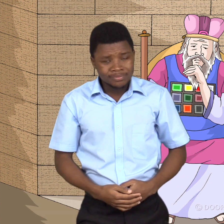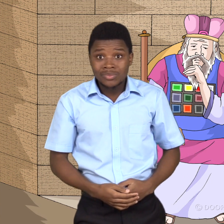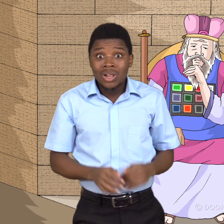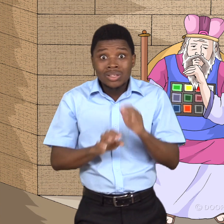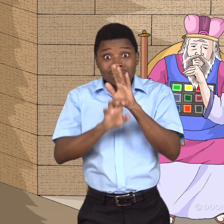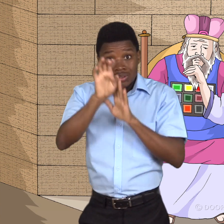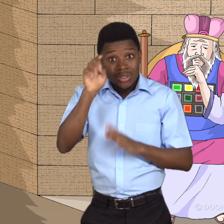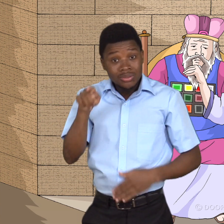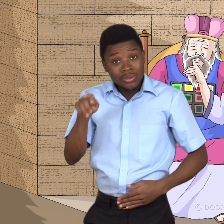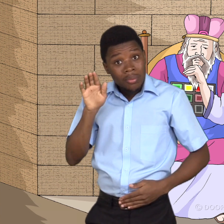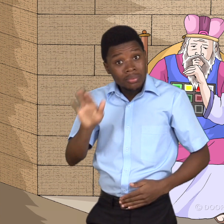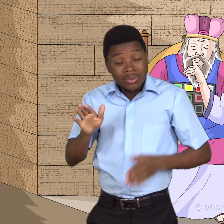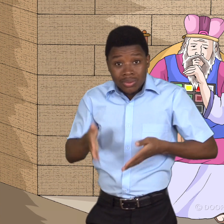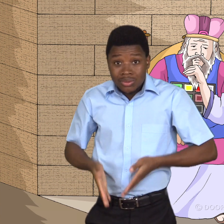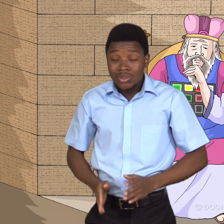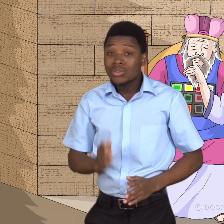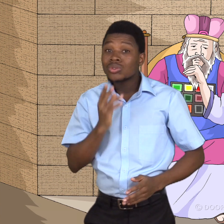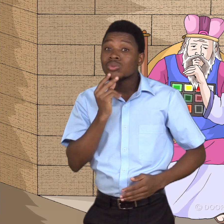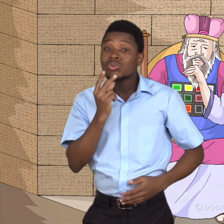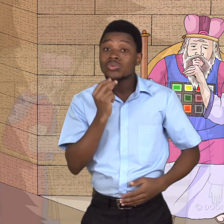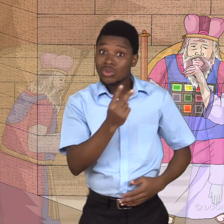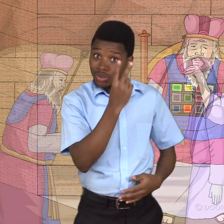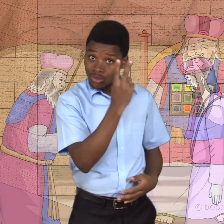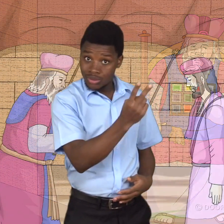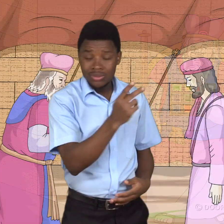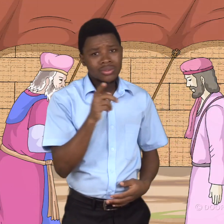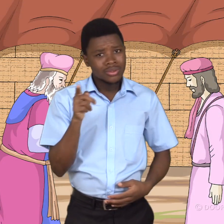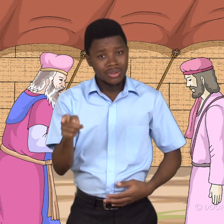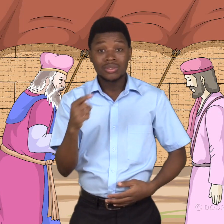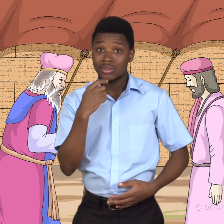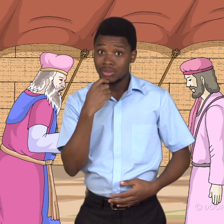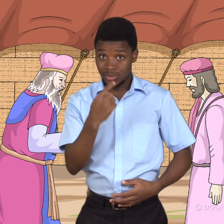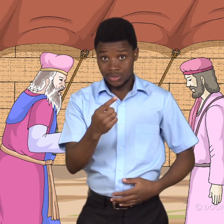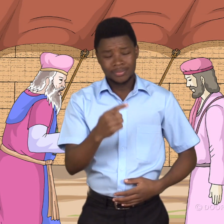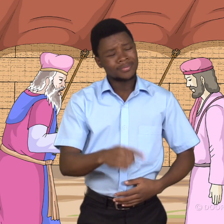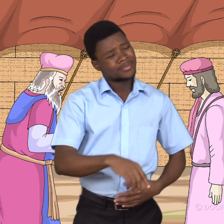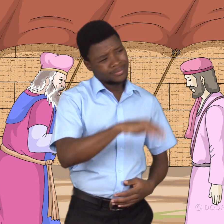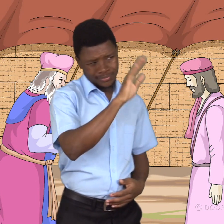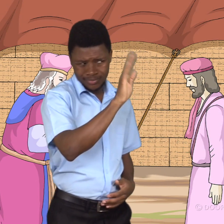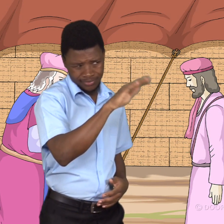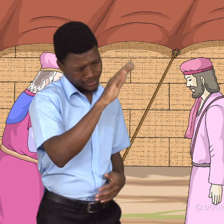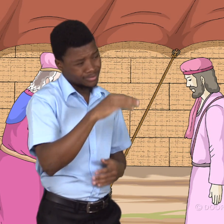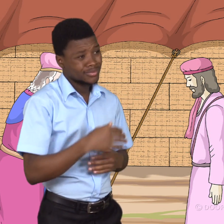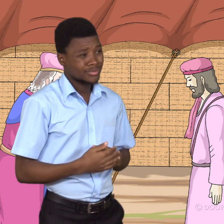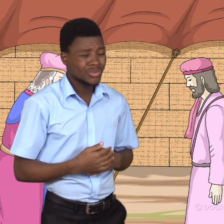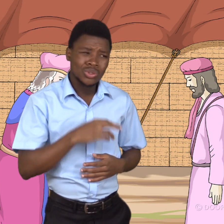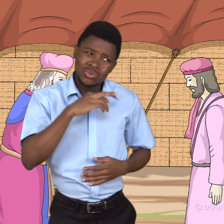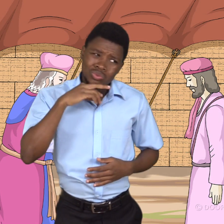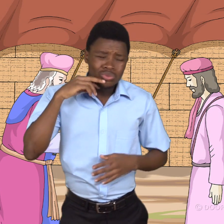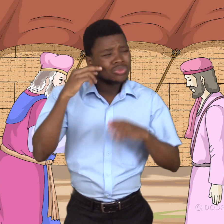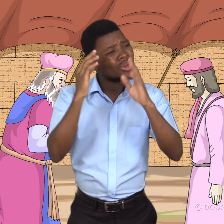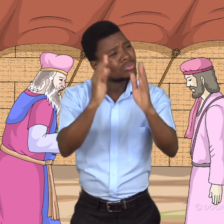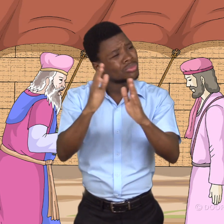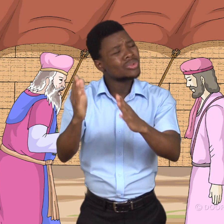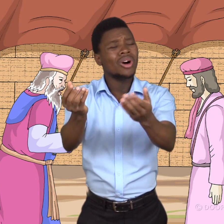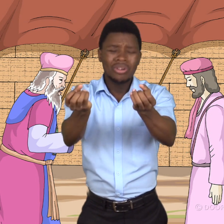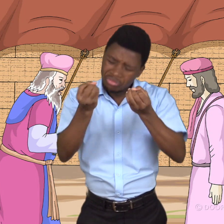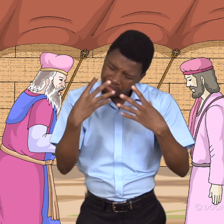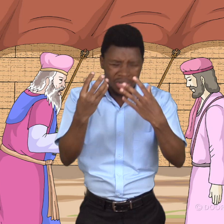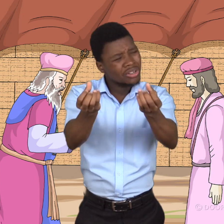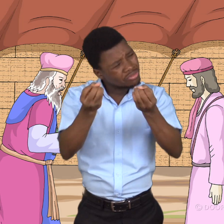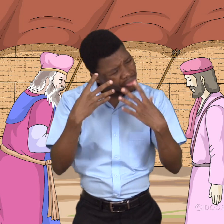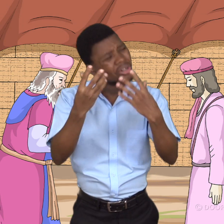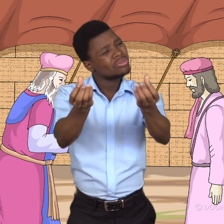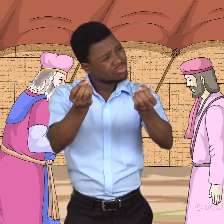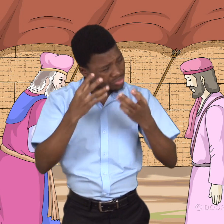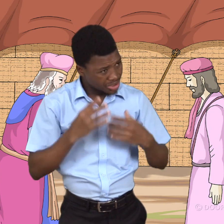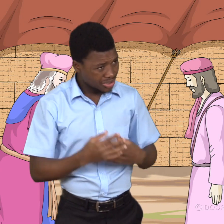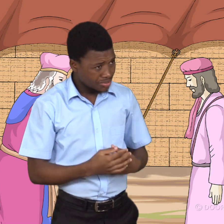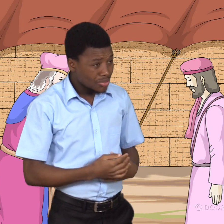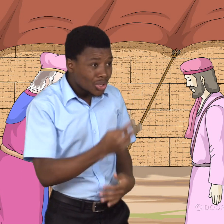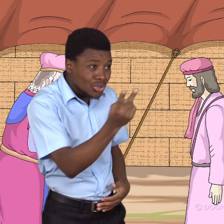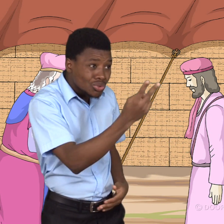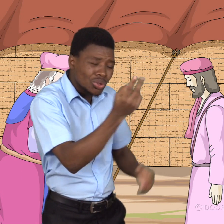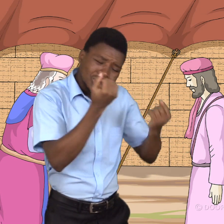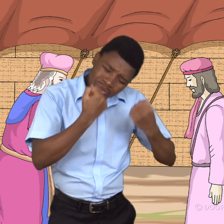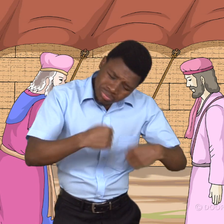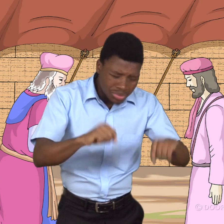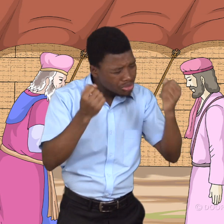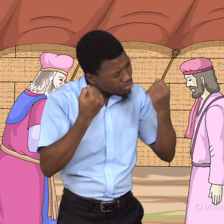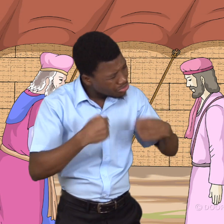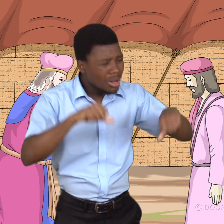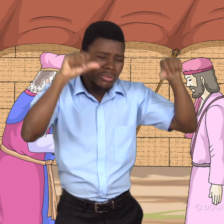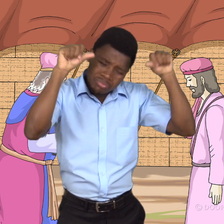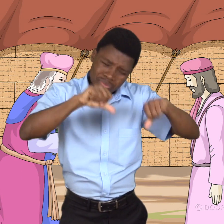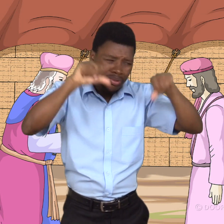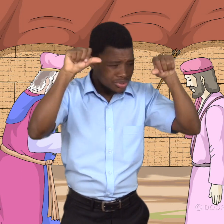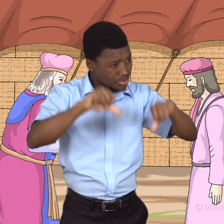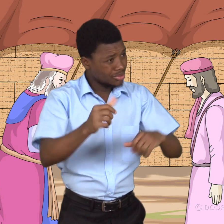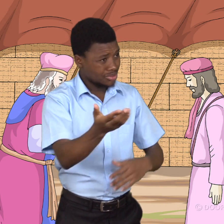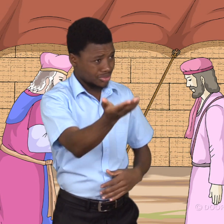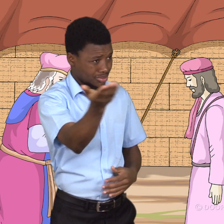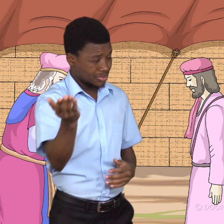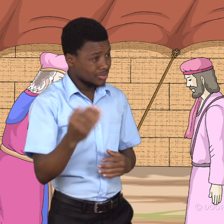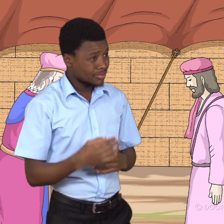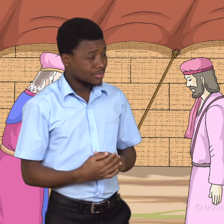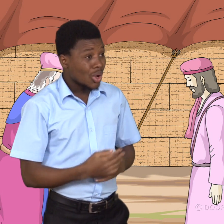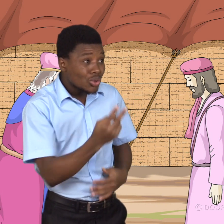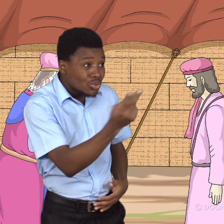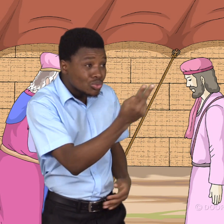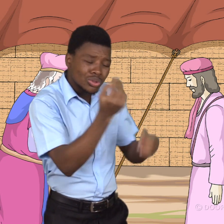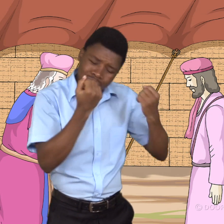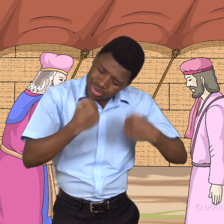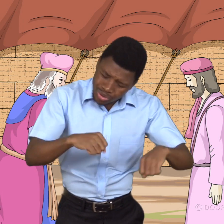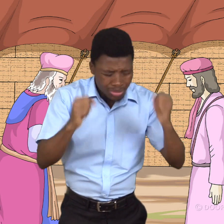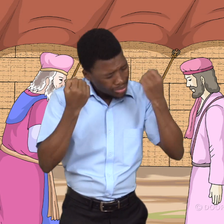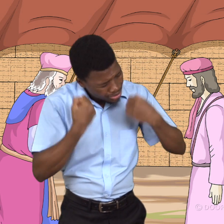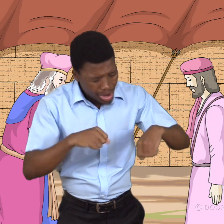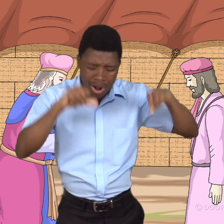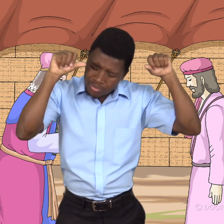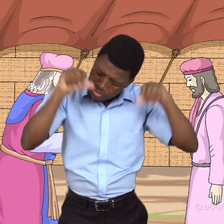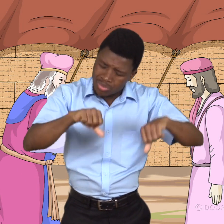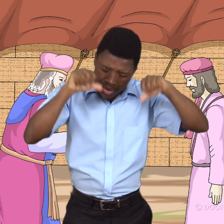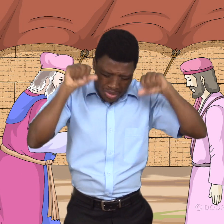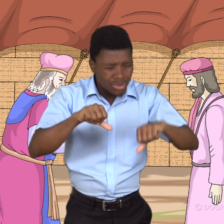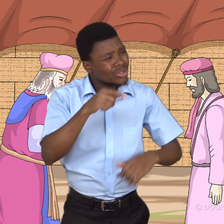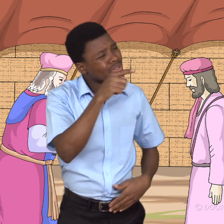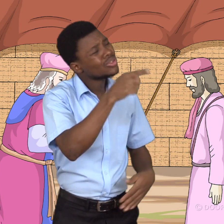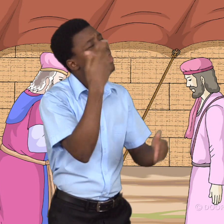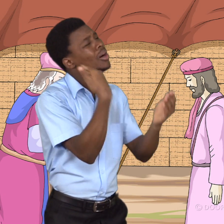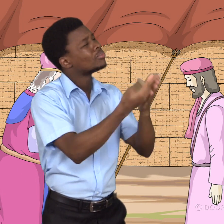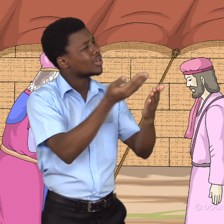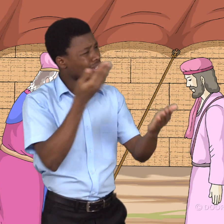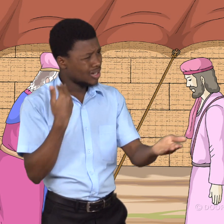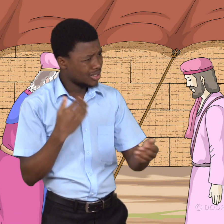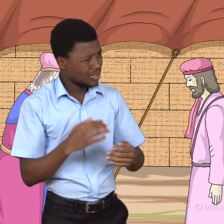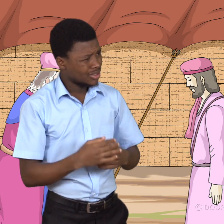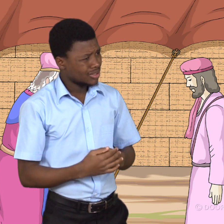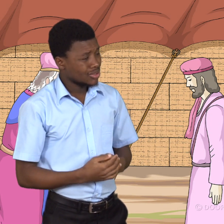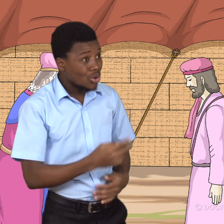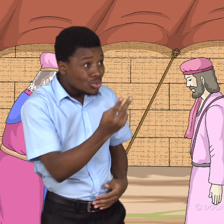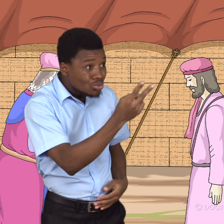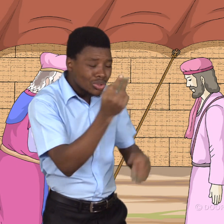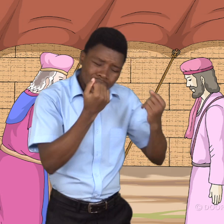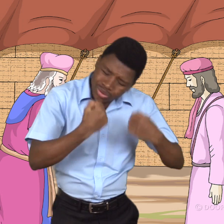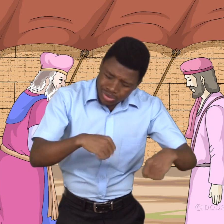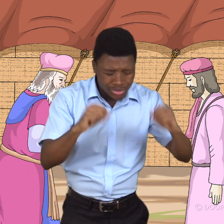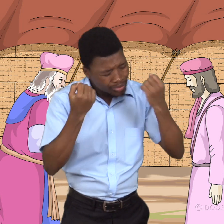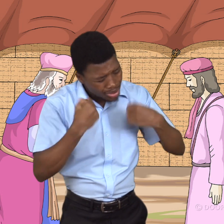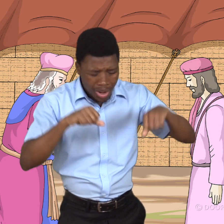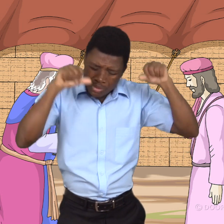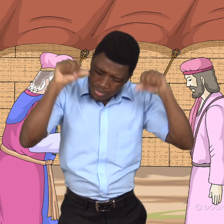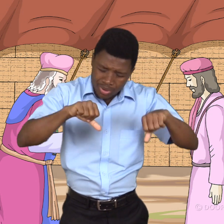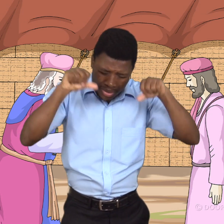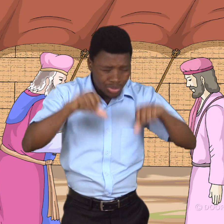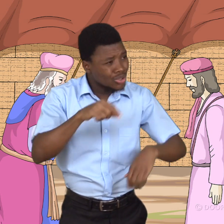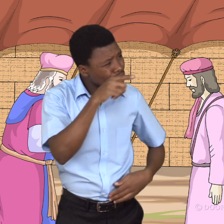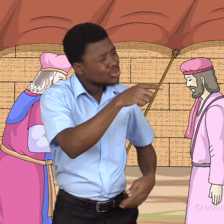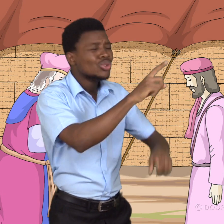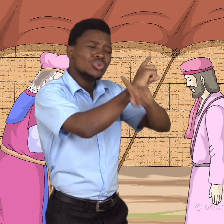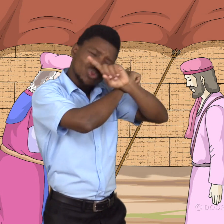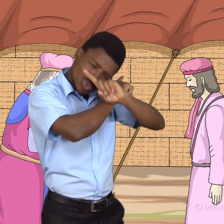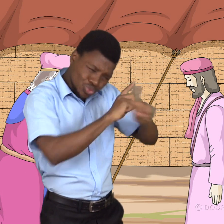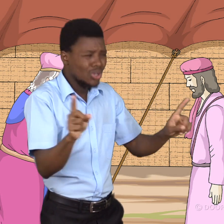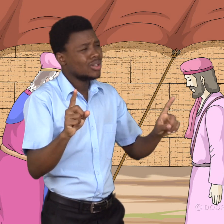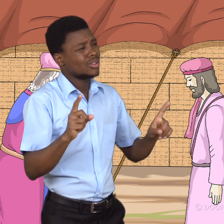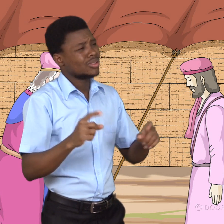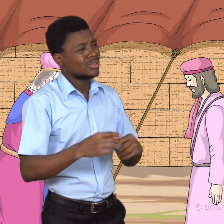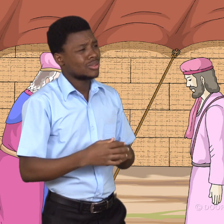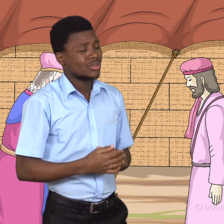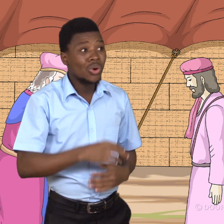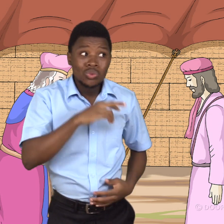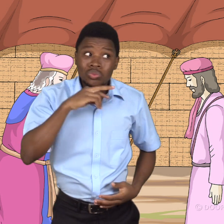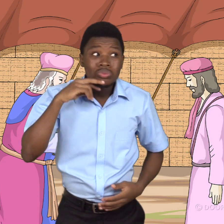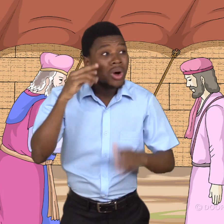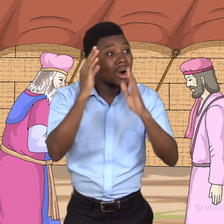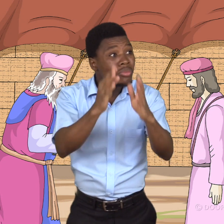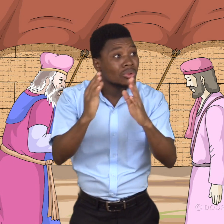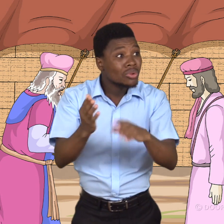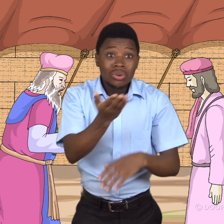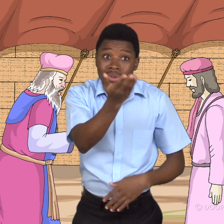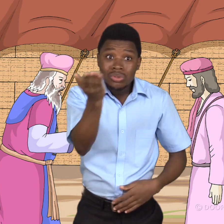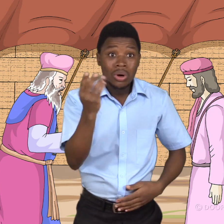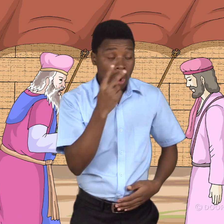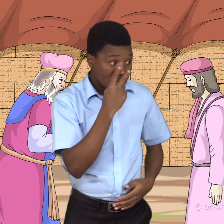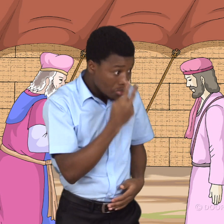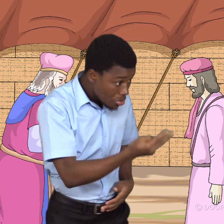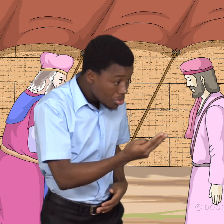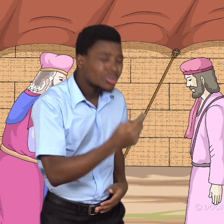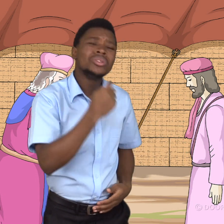“Why are you doing these things?” Eli said to his sons. “I hear about your wicked deeds from all these people.